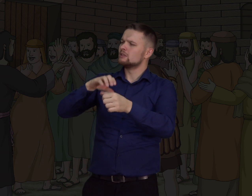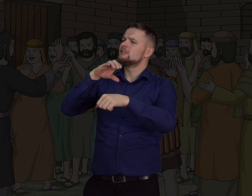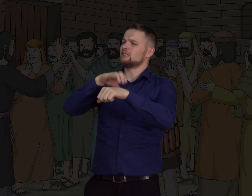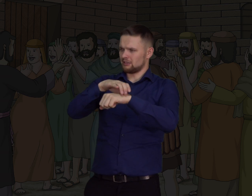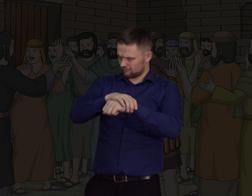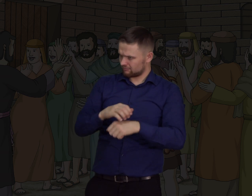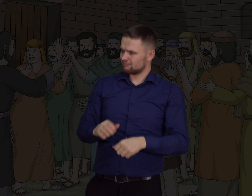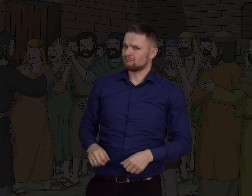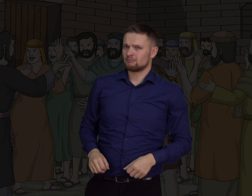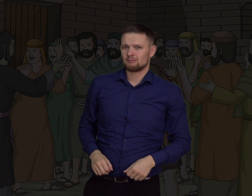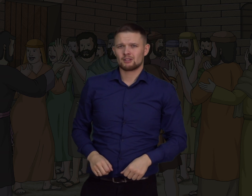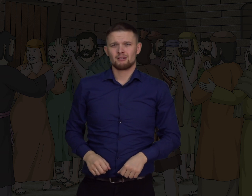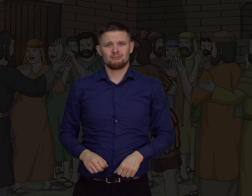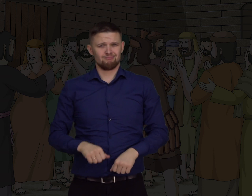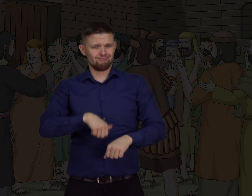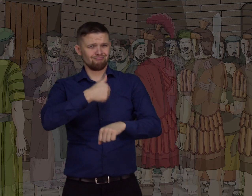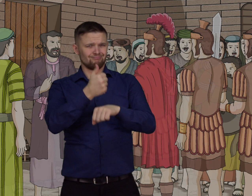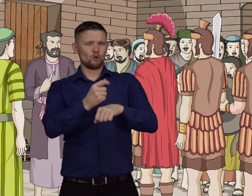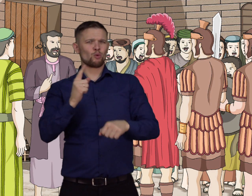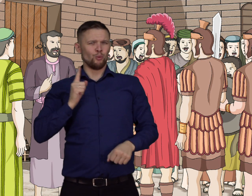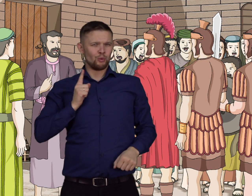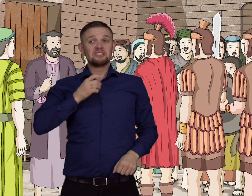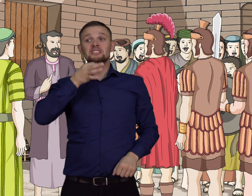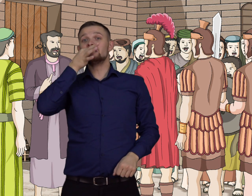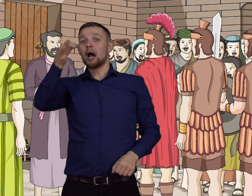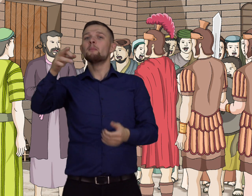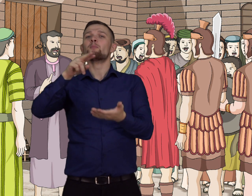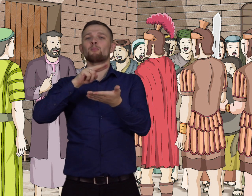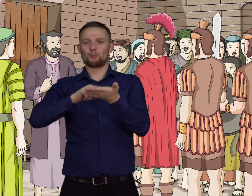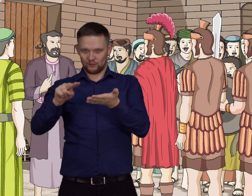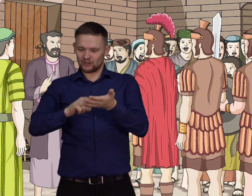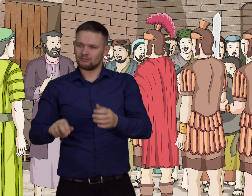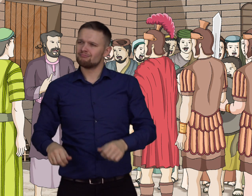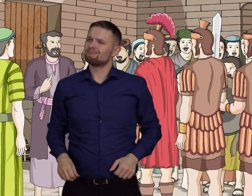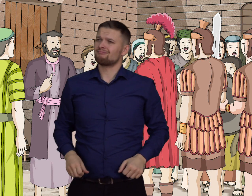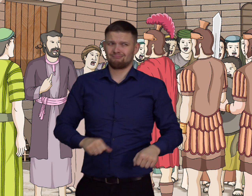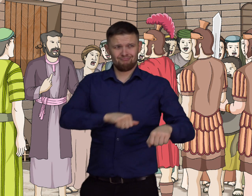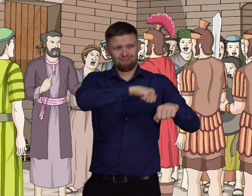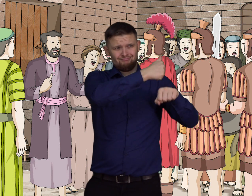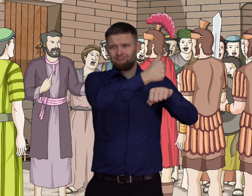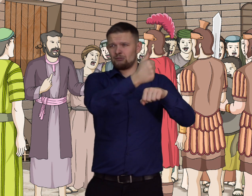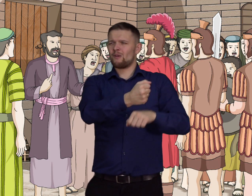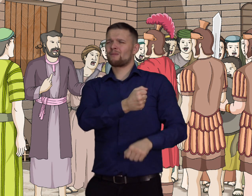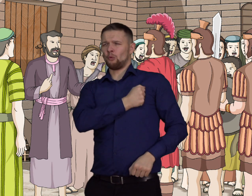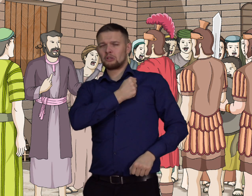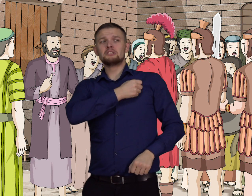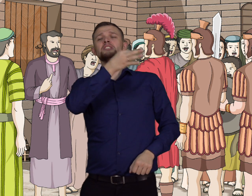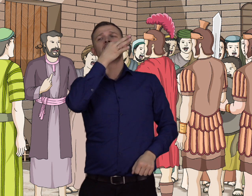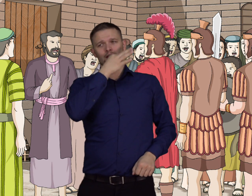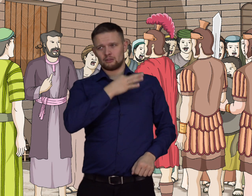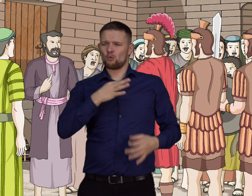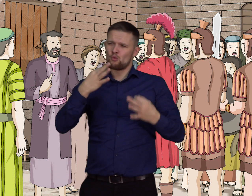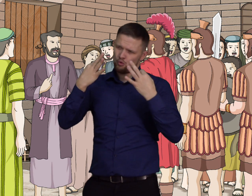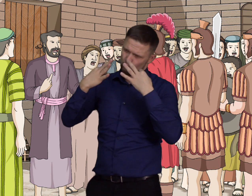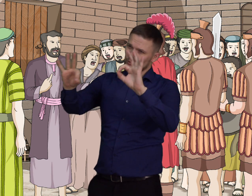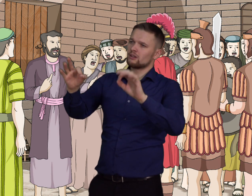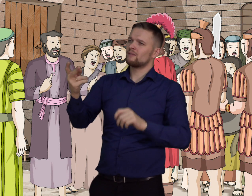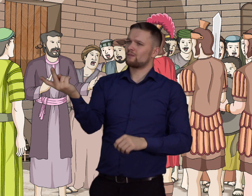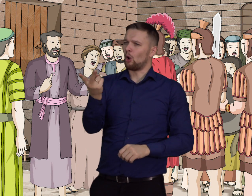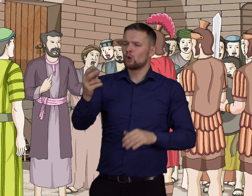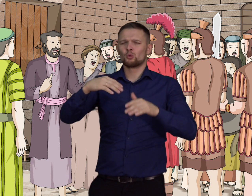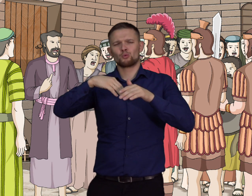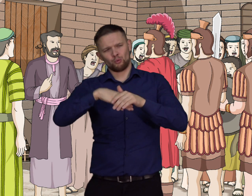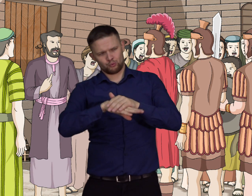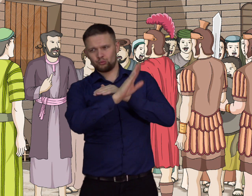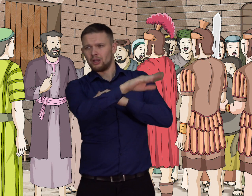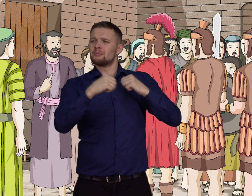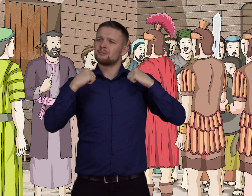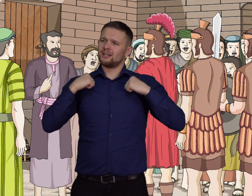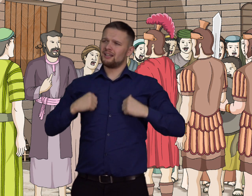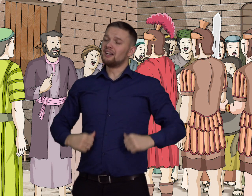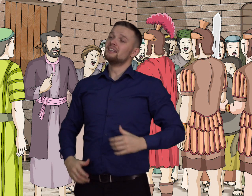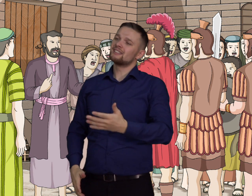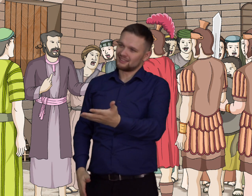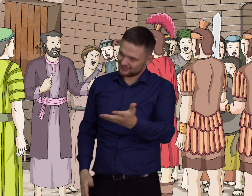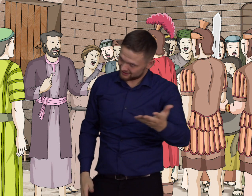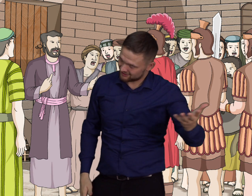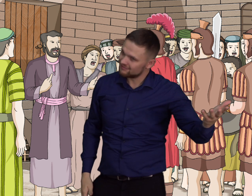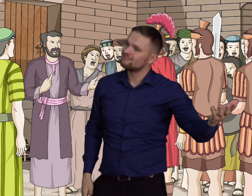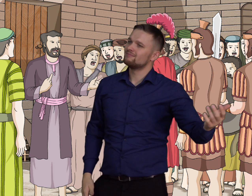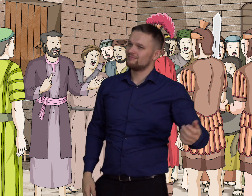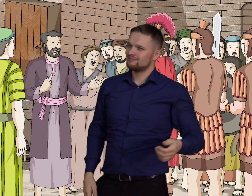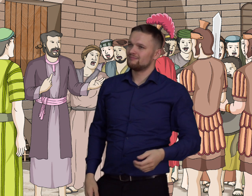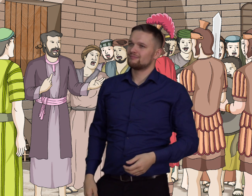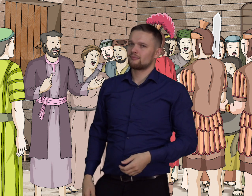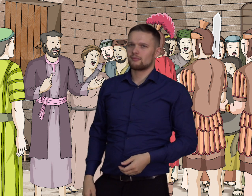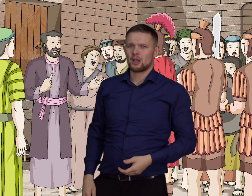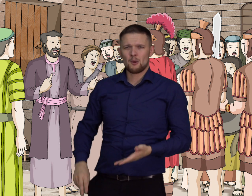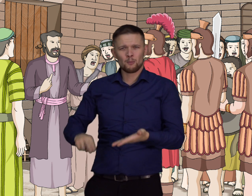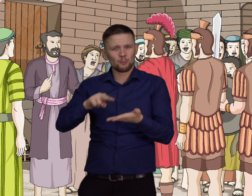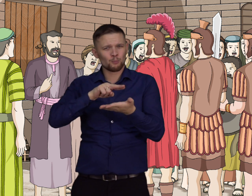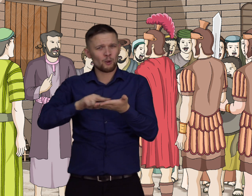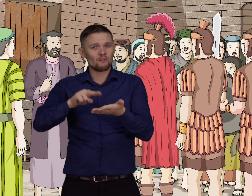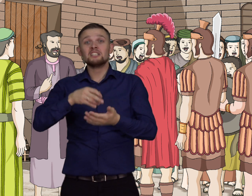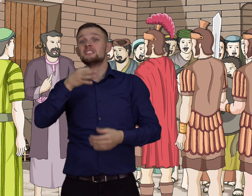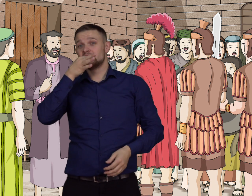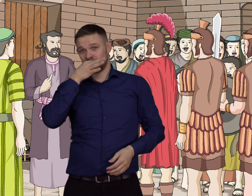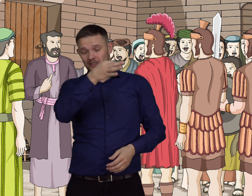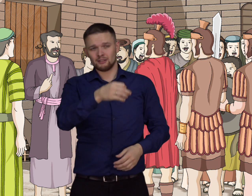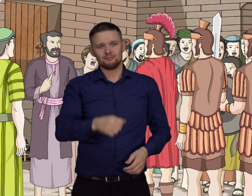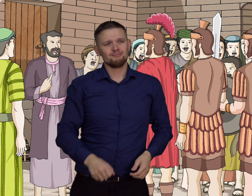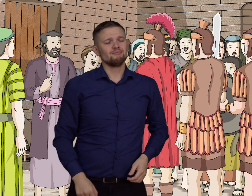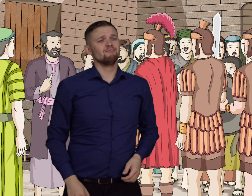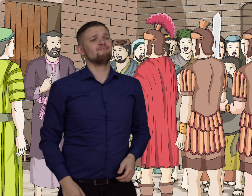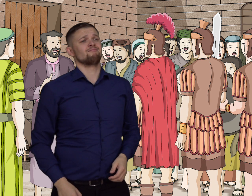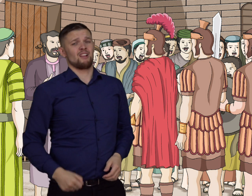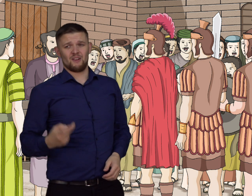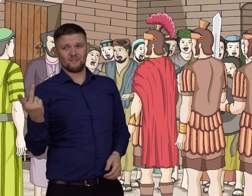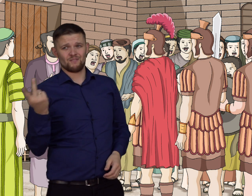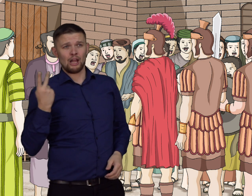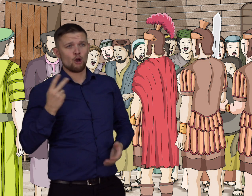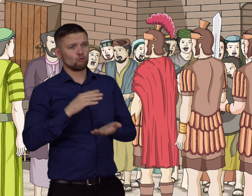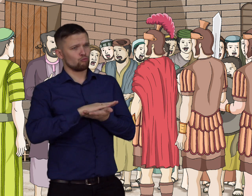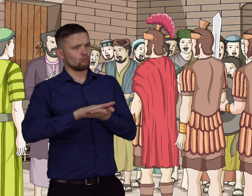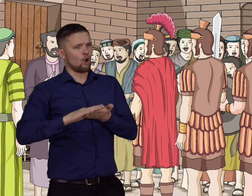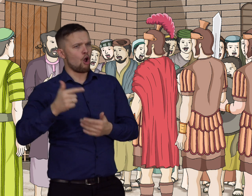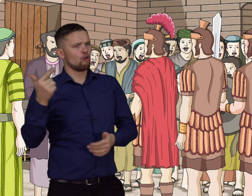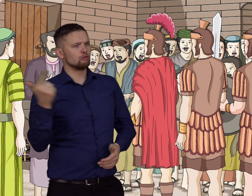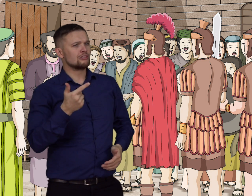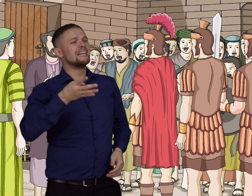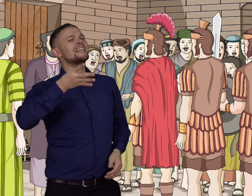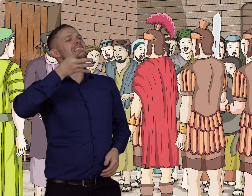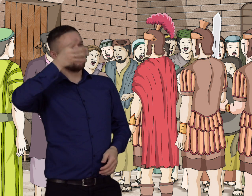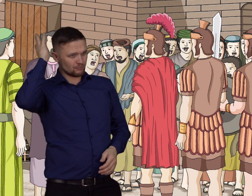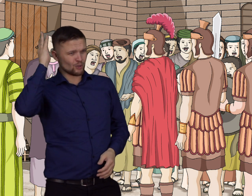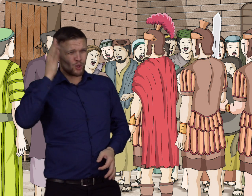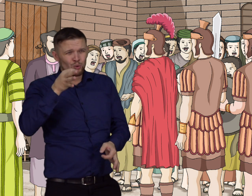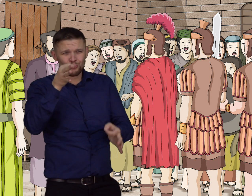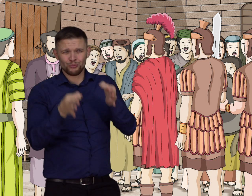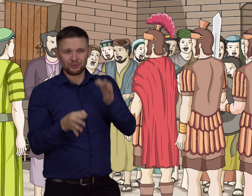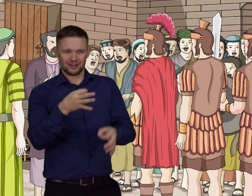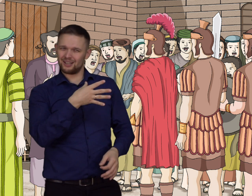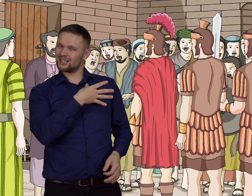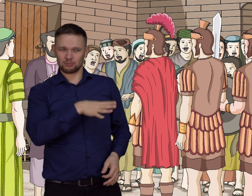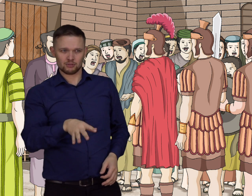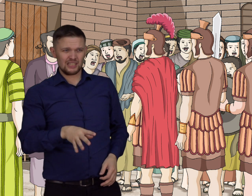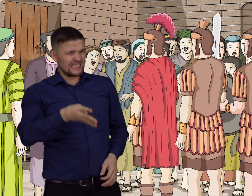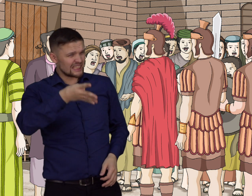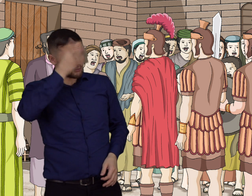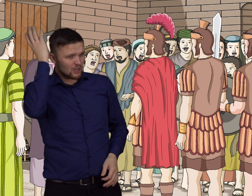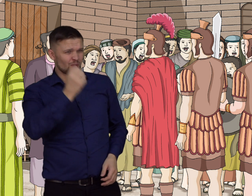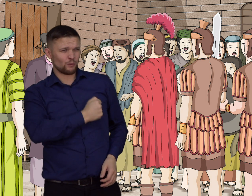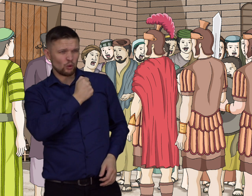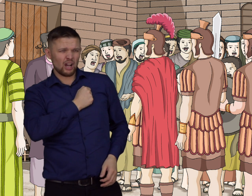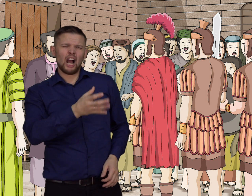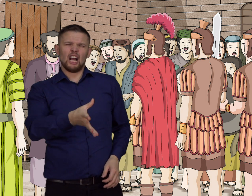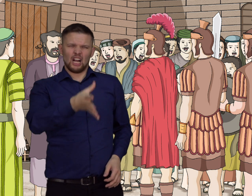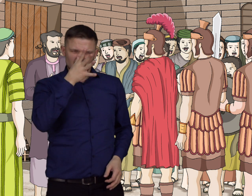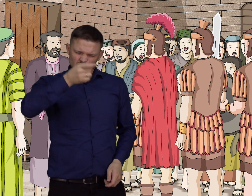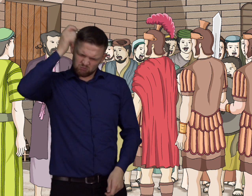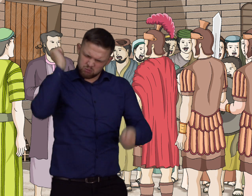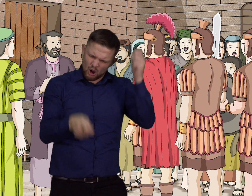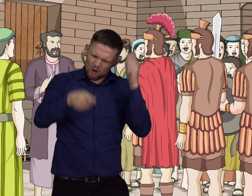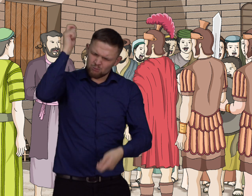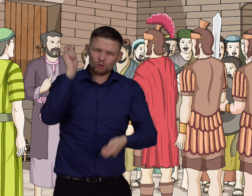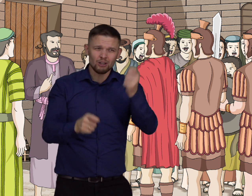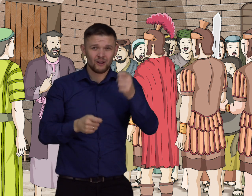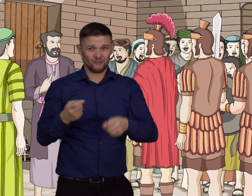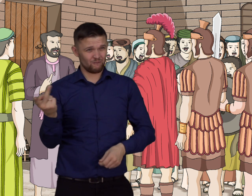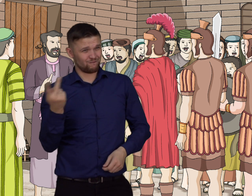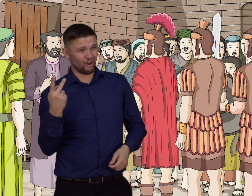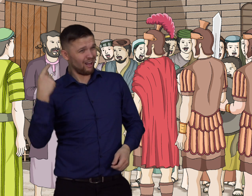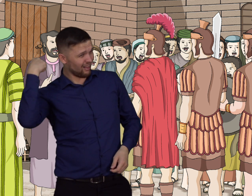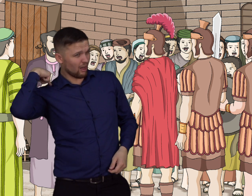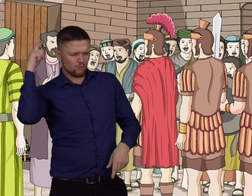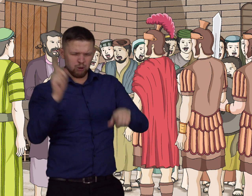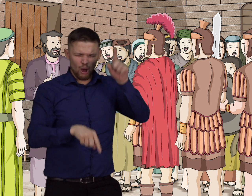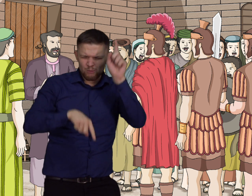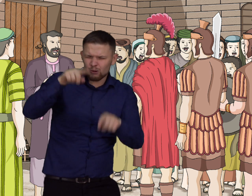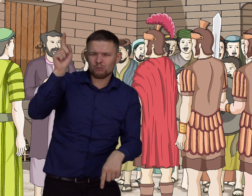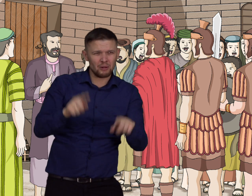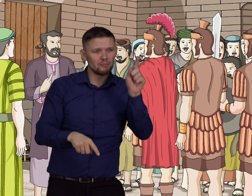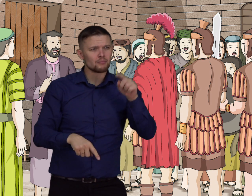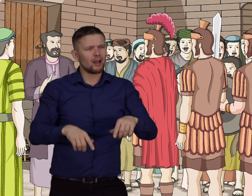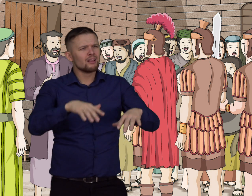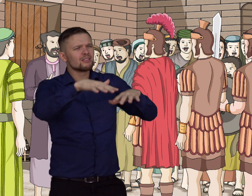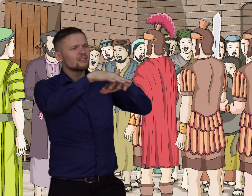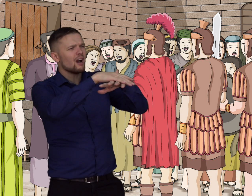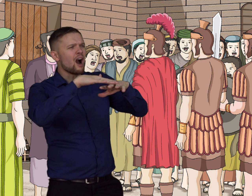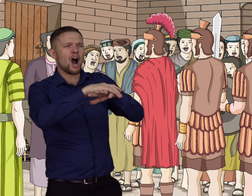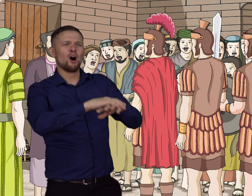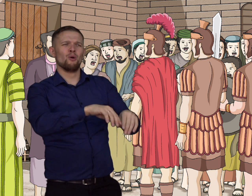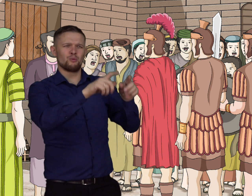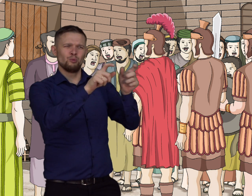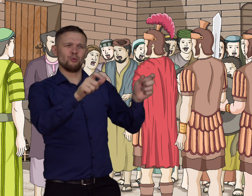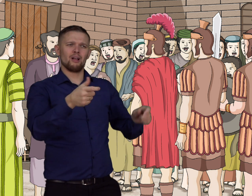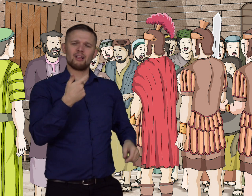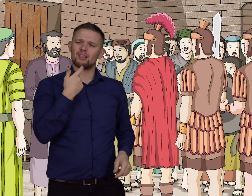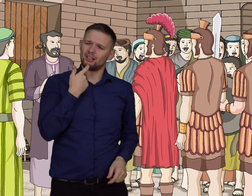When daylight came, the magistrates sent their officers with the order: “Release those men.” The jailer informed Paul: “The magistrates have sent orders to release you.